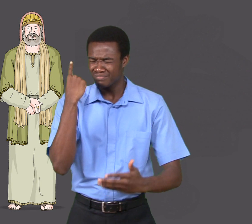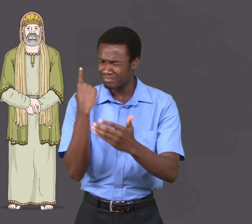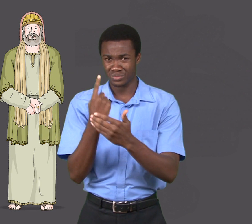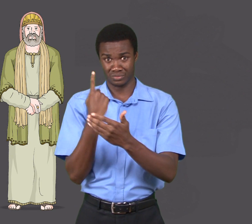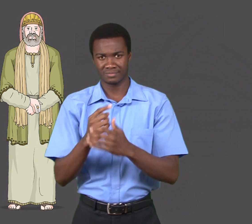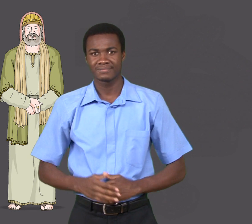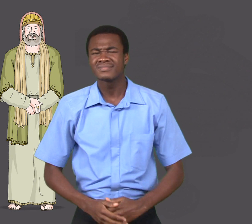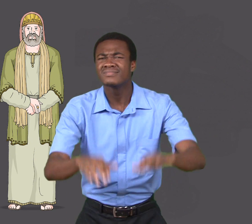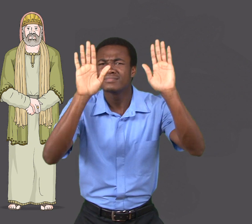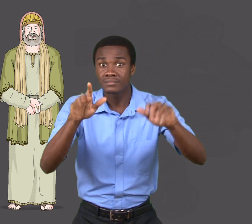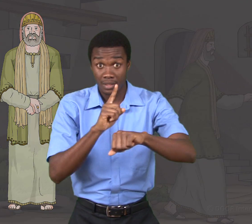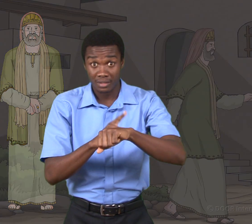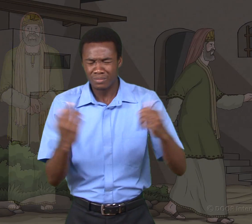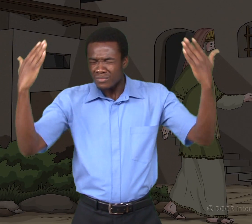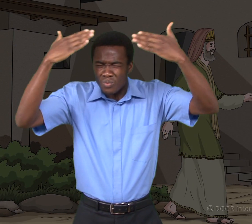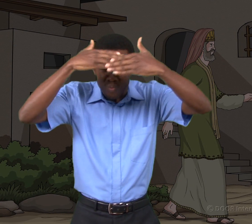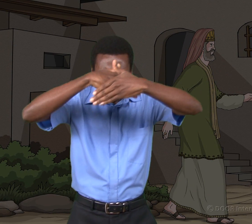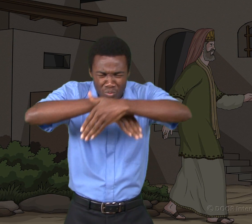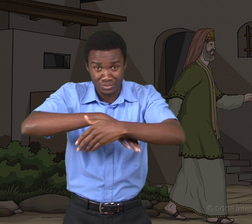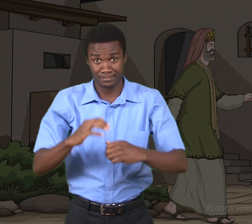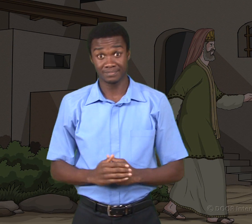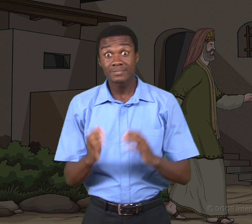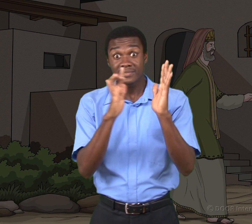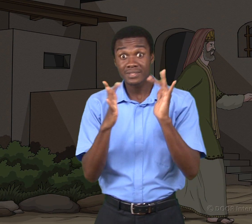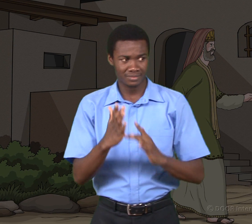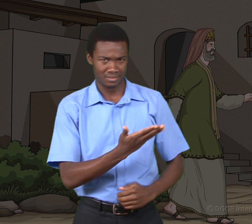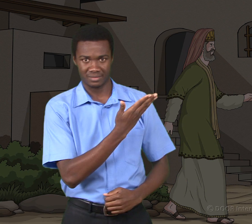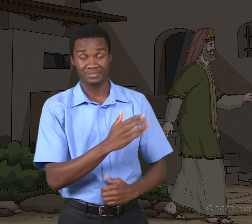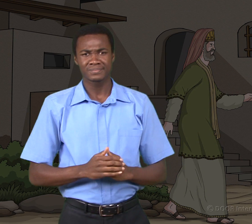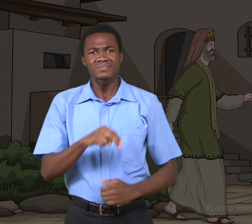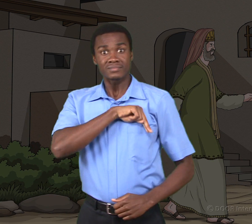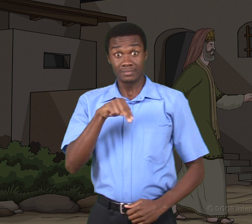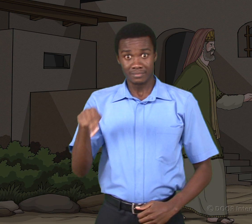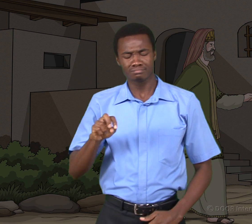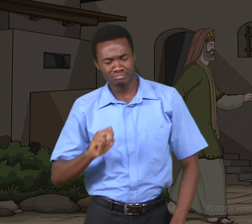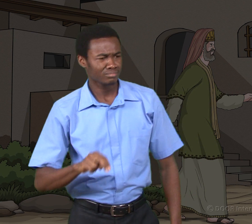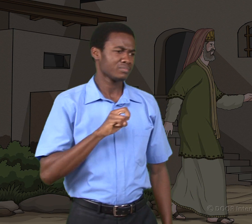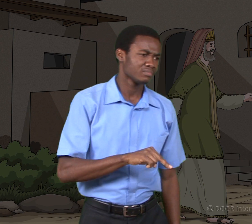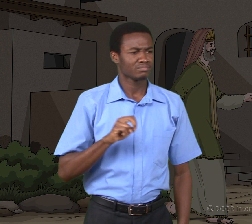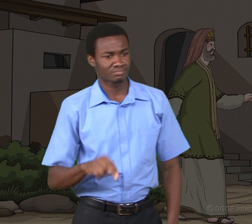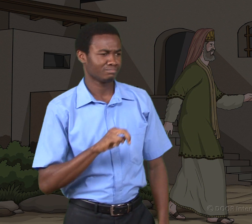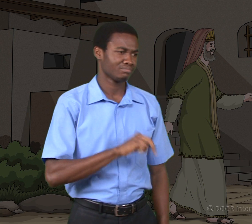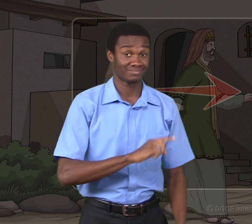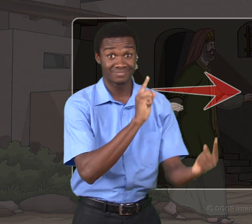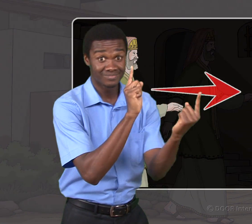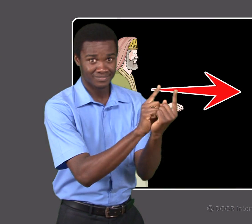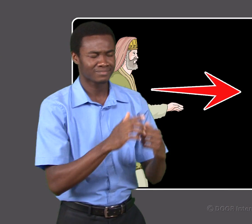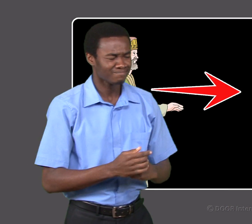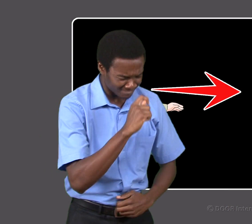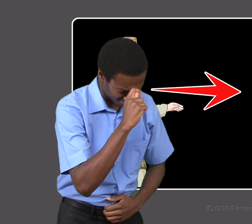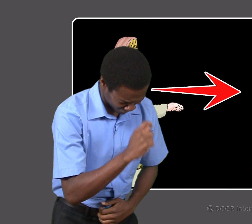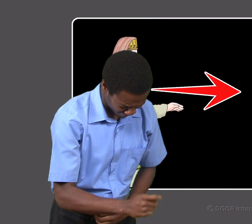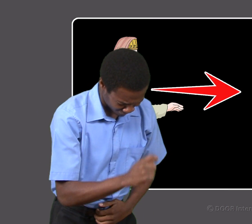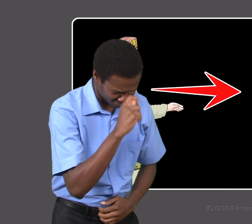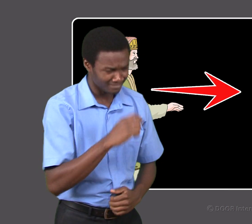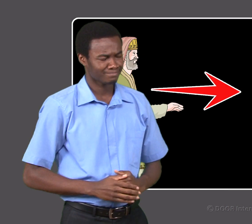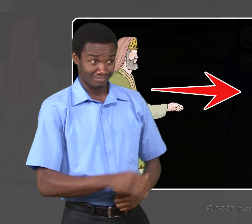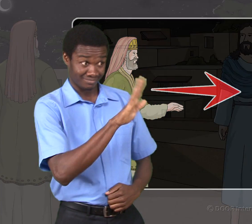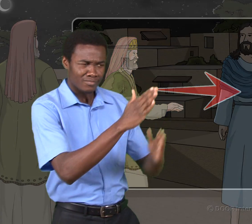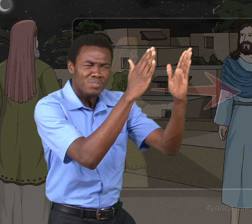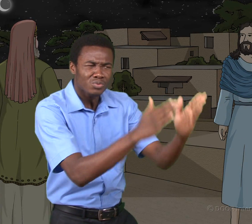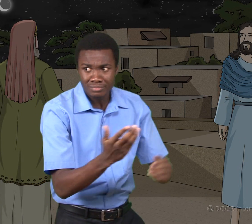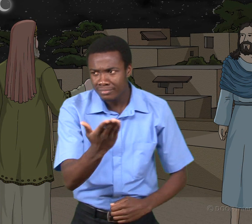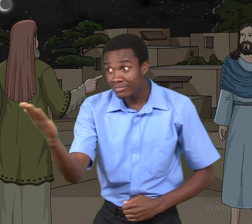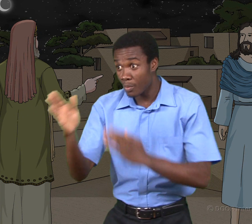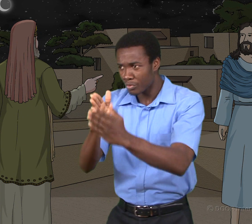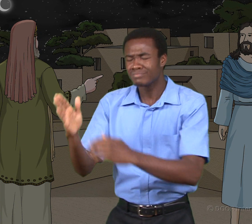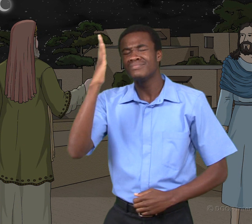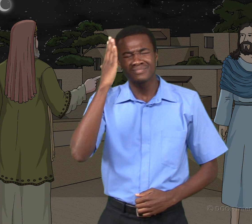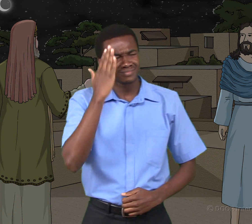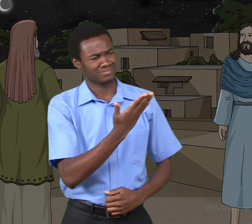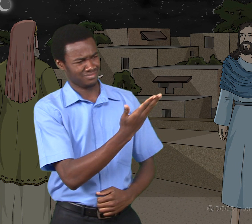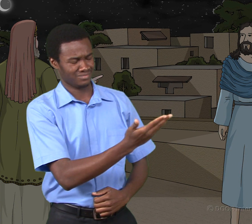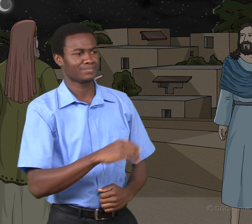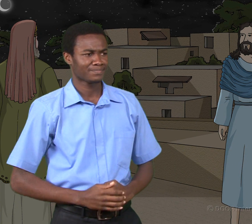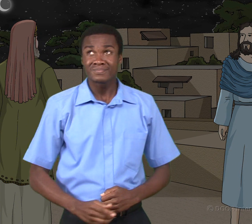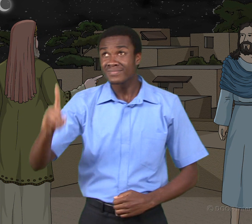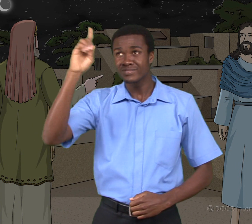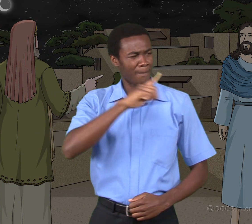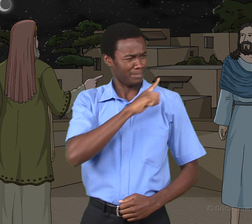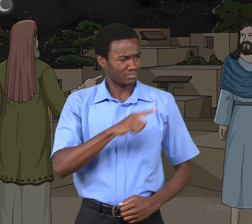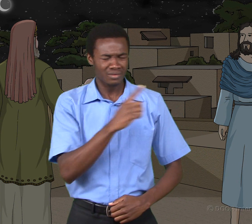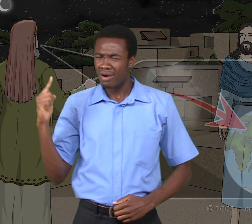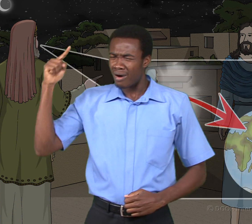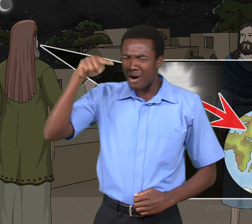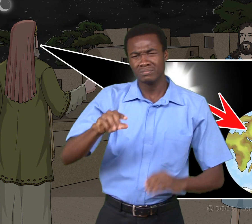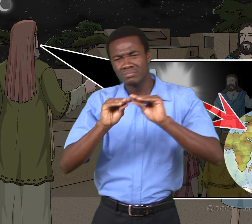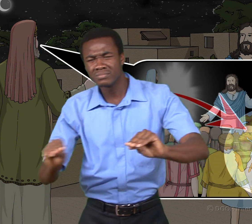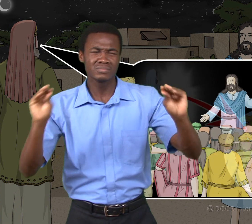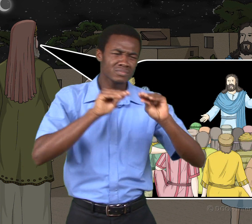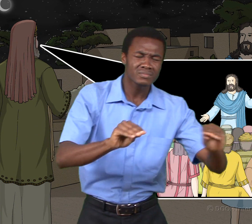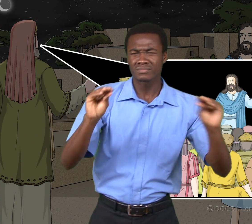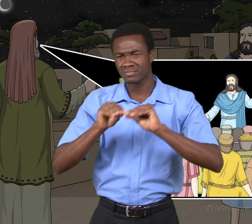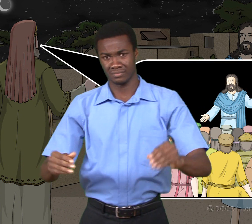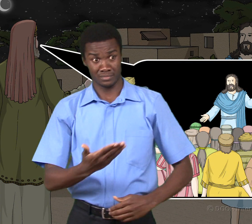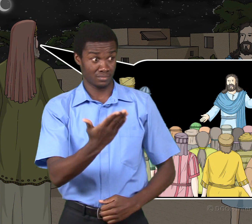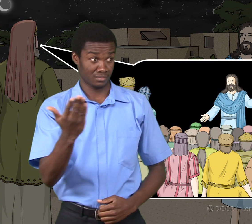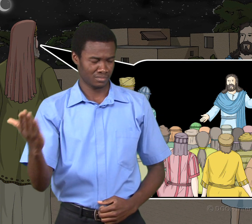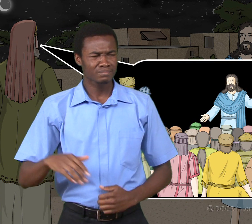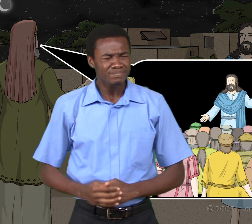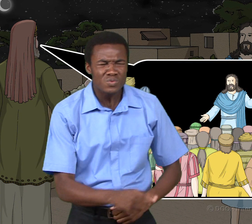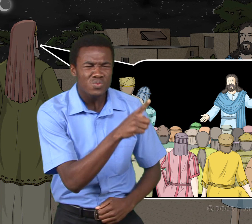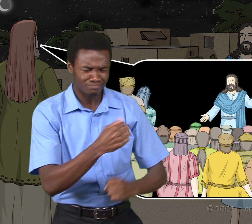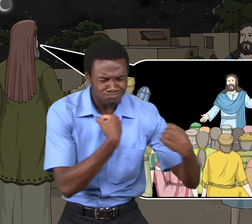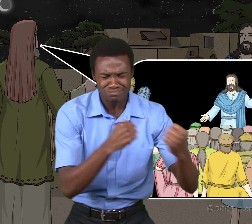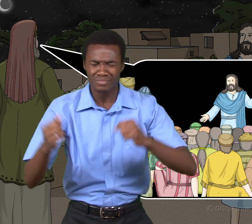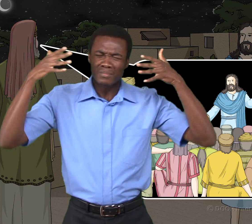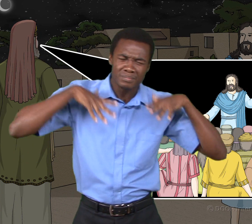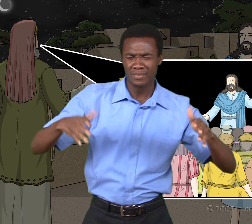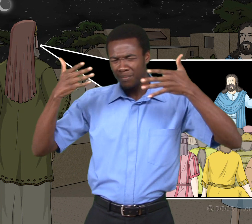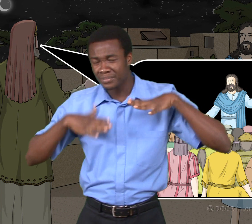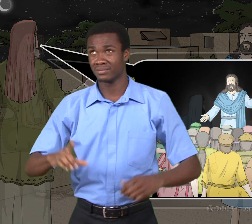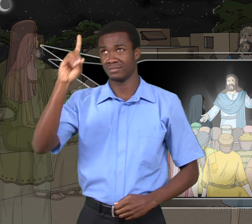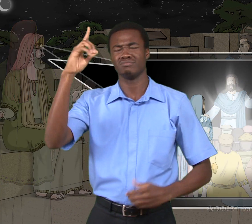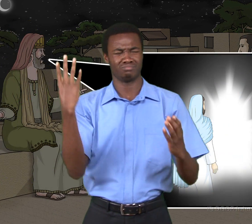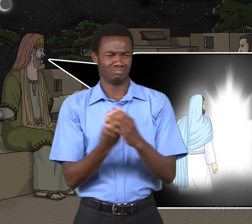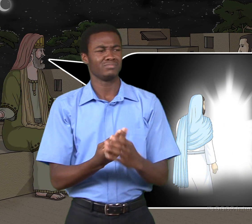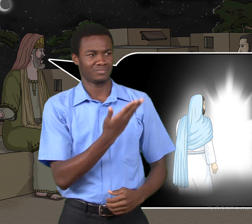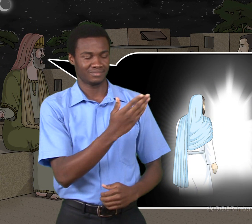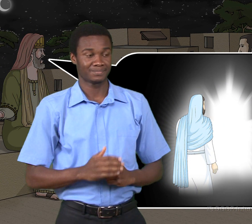He came to Jesus at night and said, “Rabbi, we know that You are a teacher who has come from God.